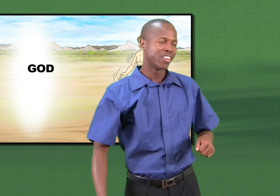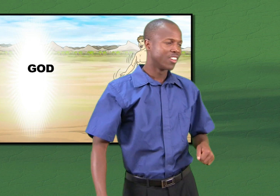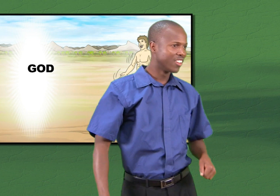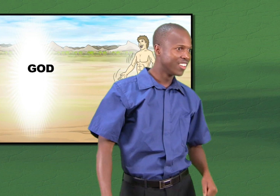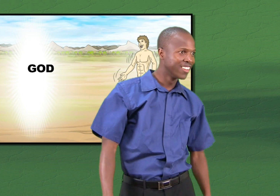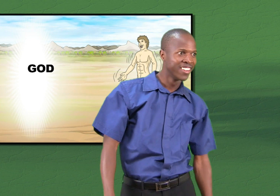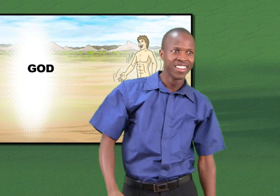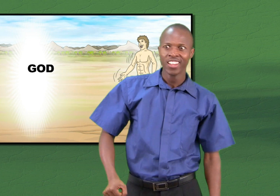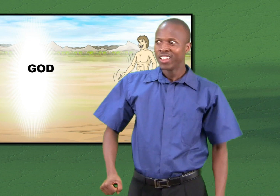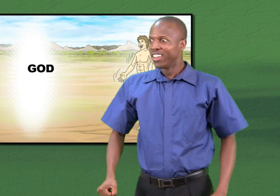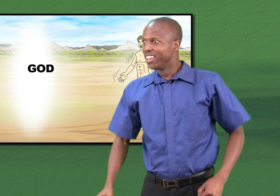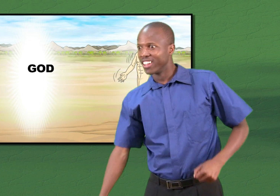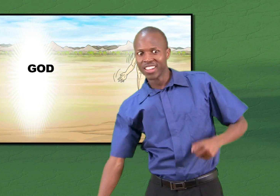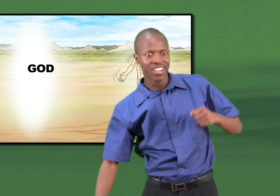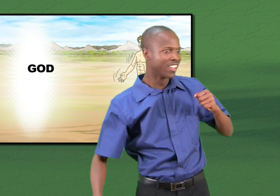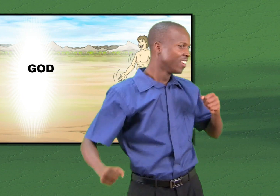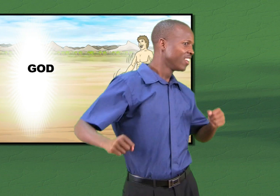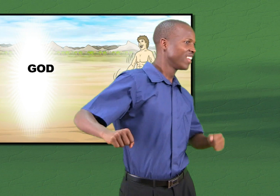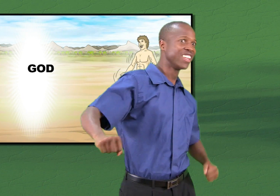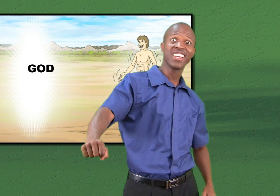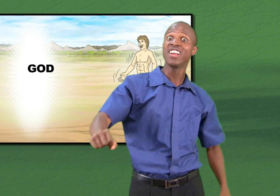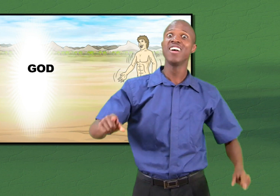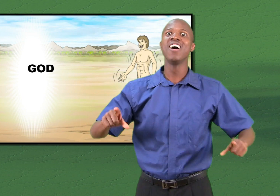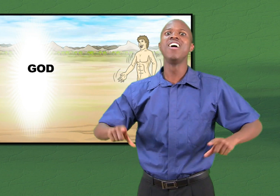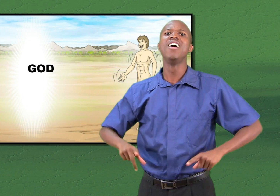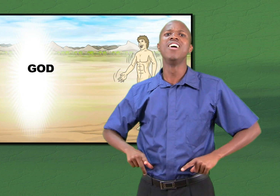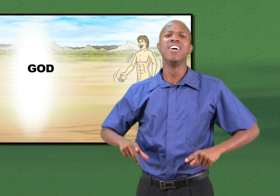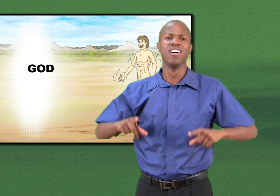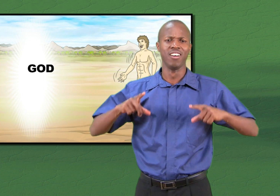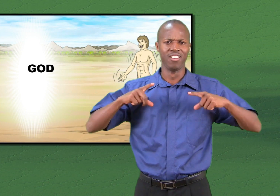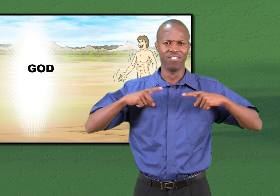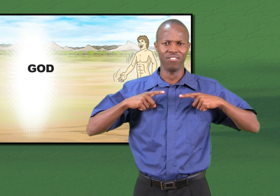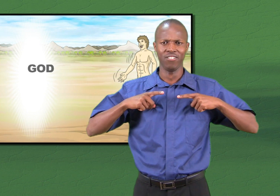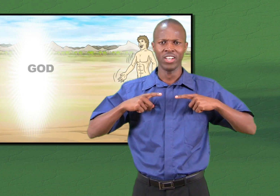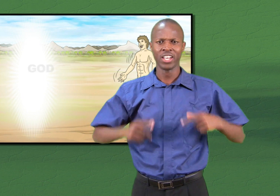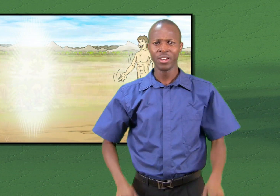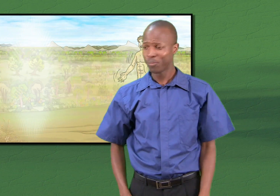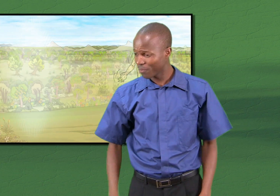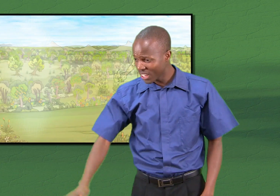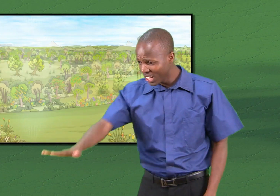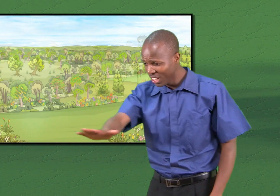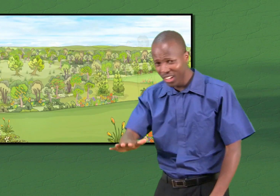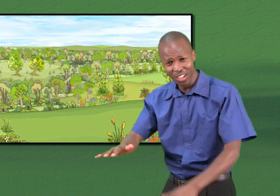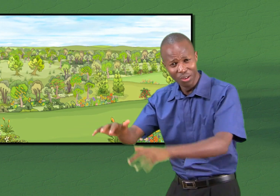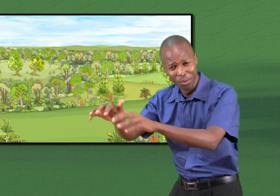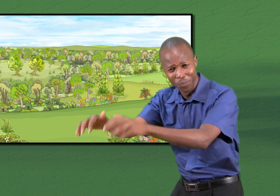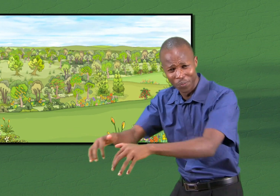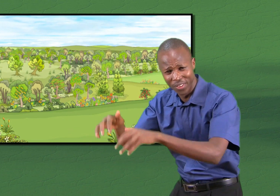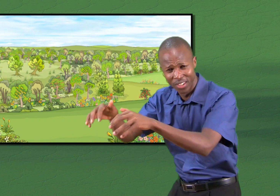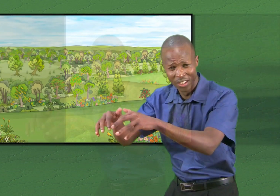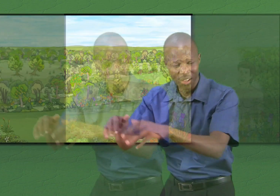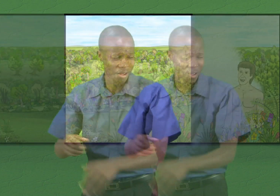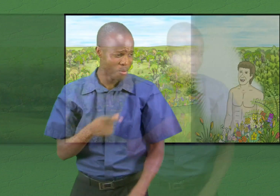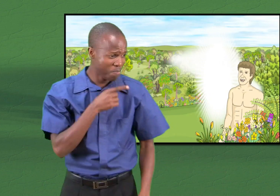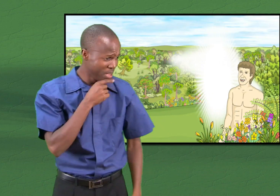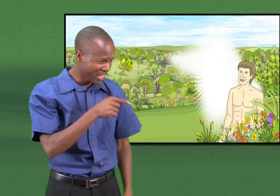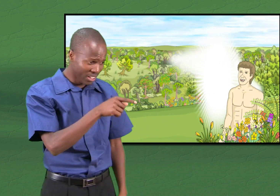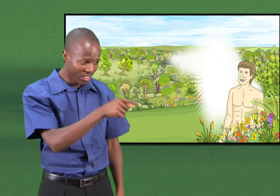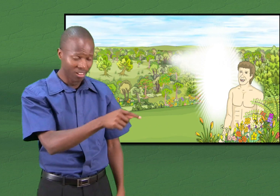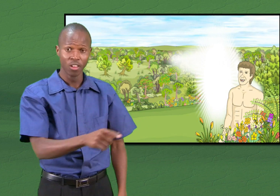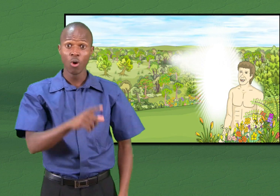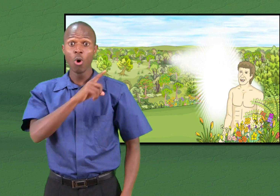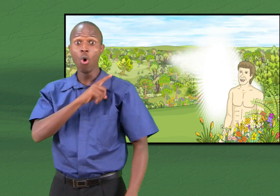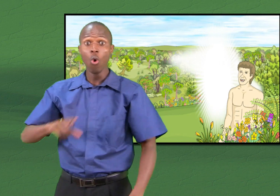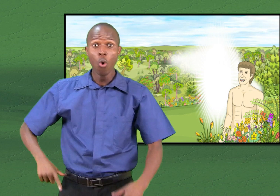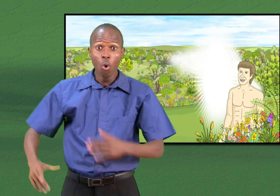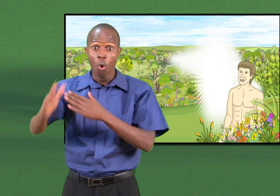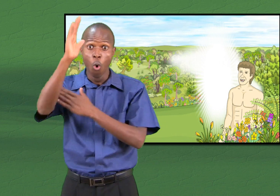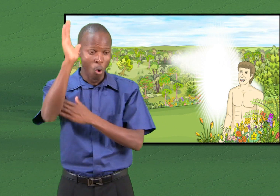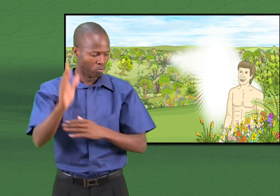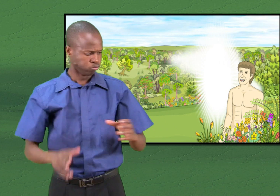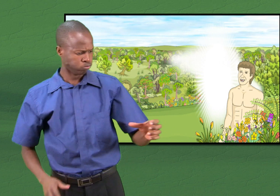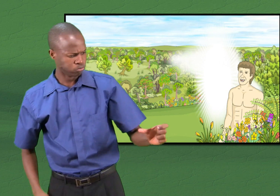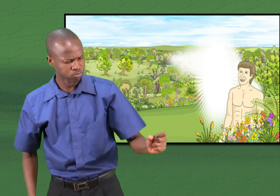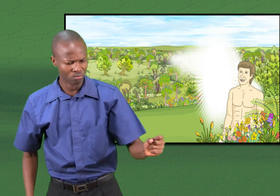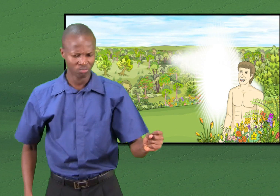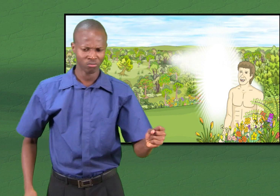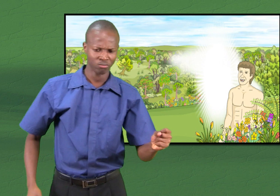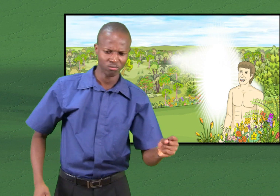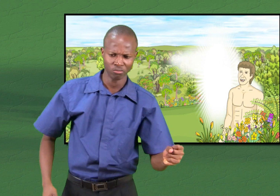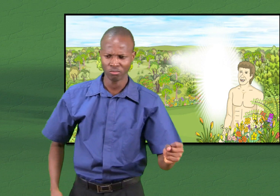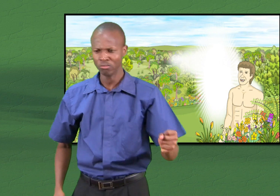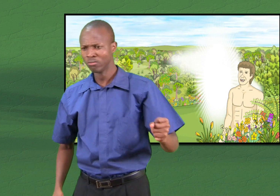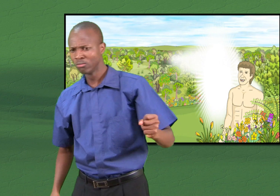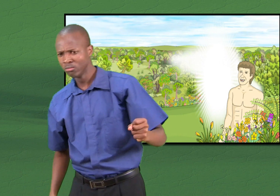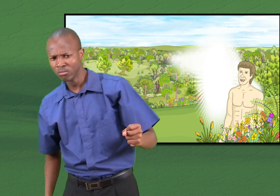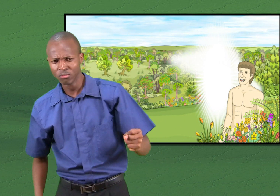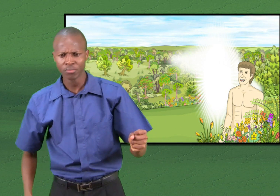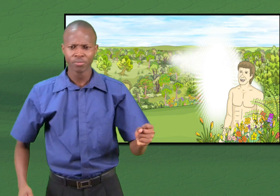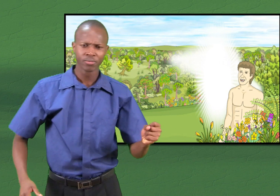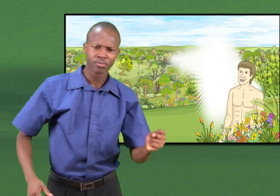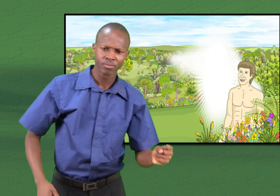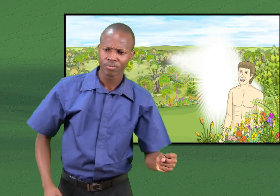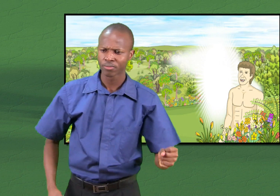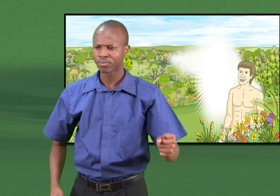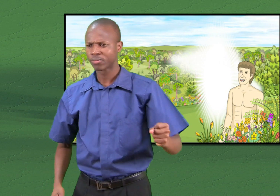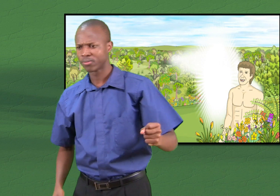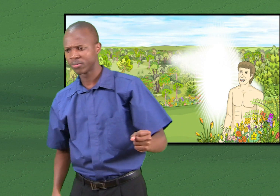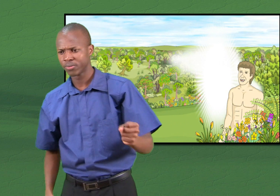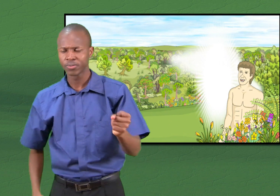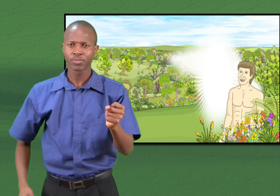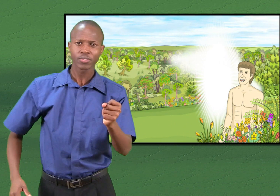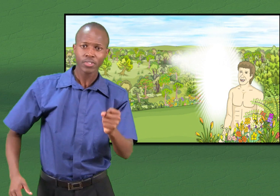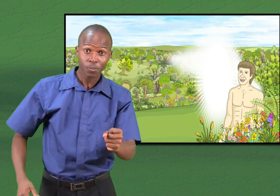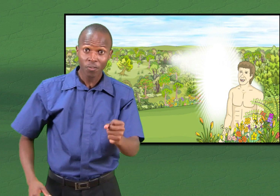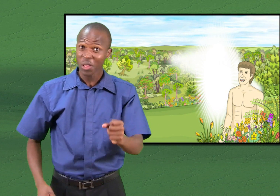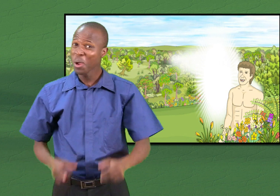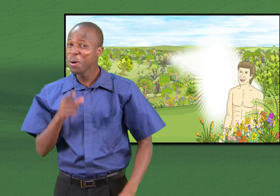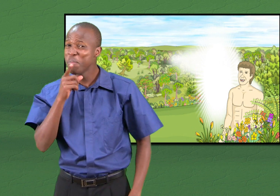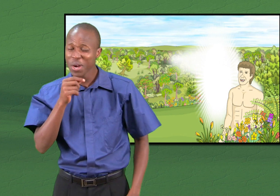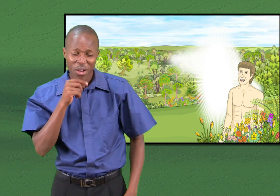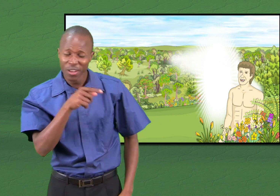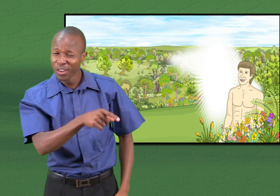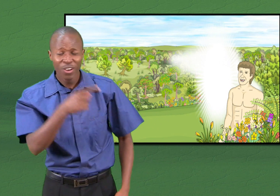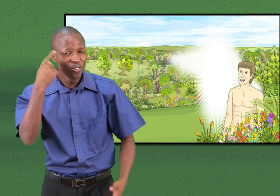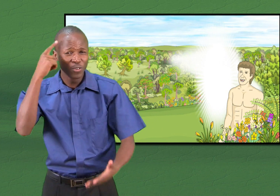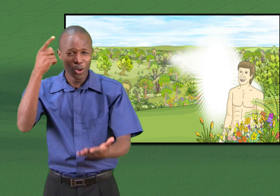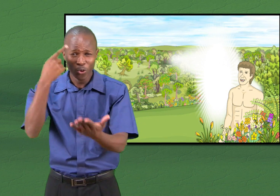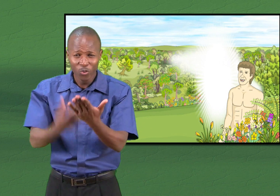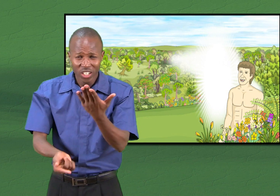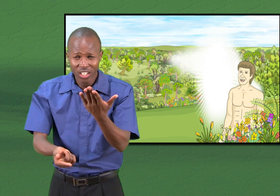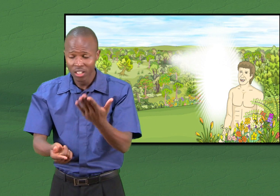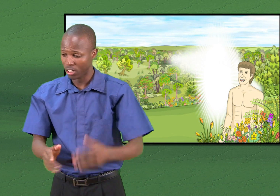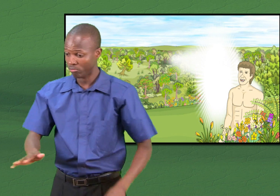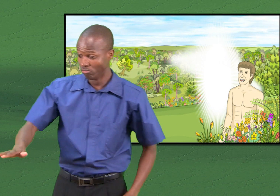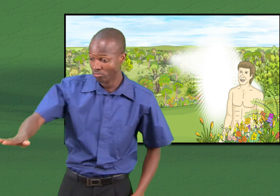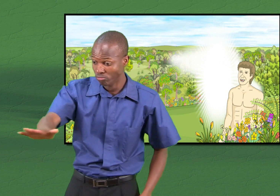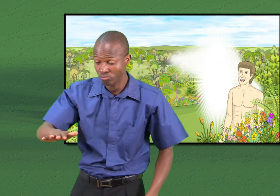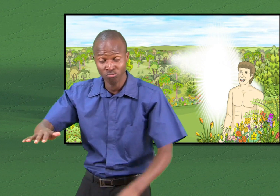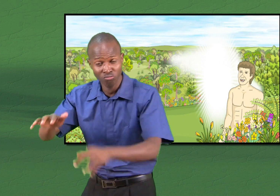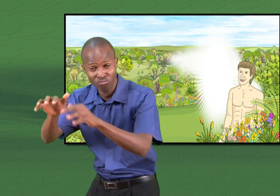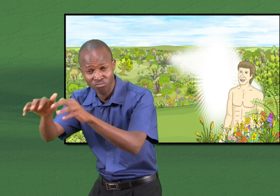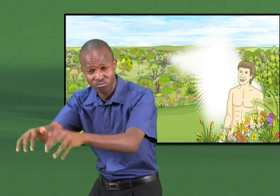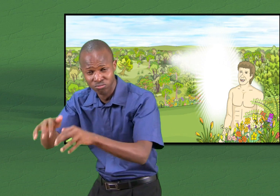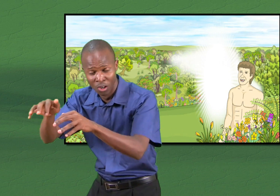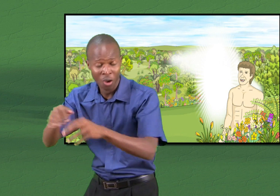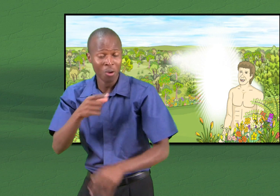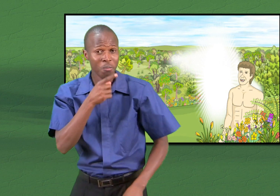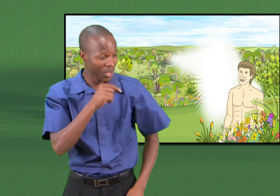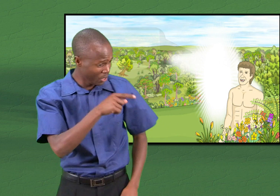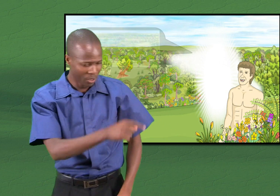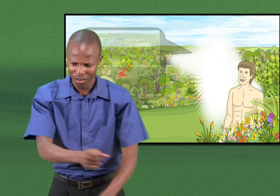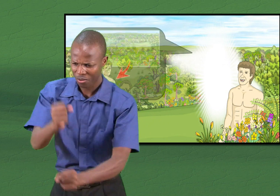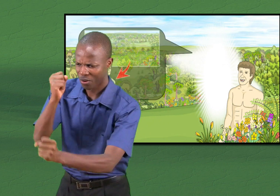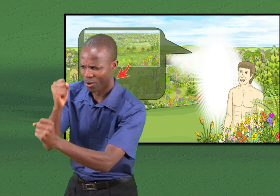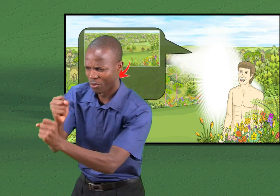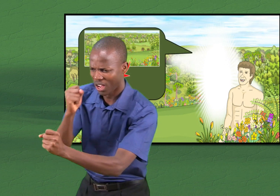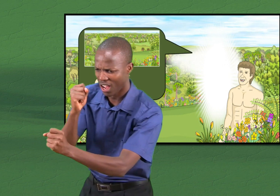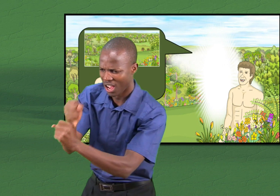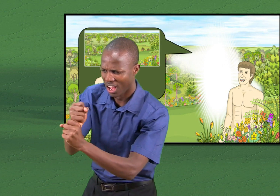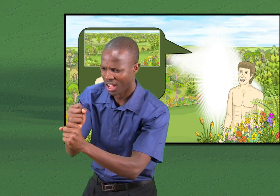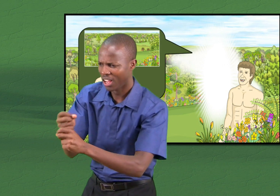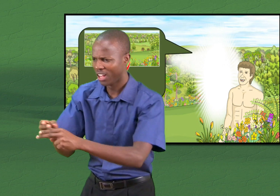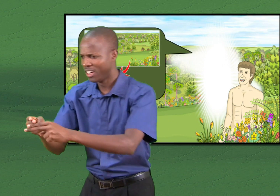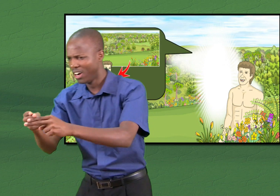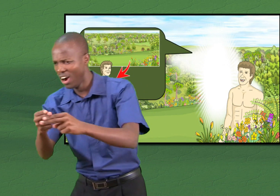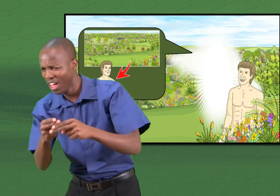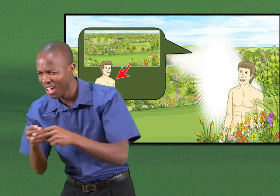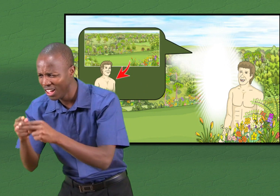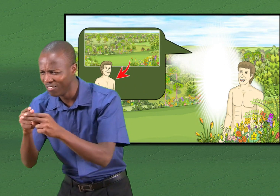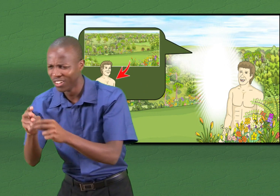Then the LORD God took the man and placed him in the Garden of Eden to cultivate and keep it.